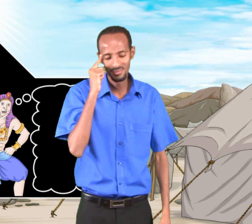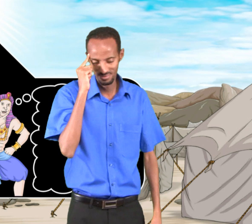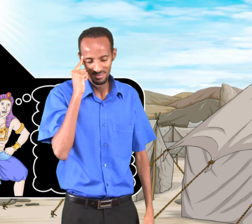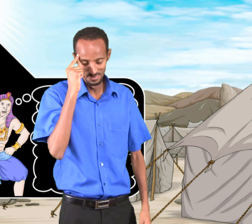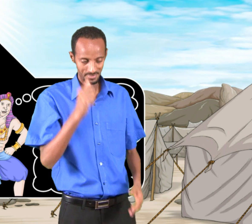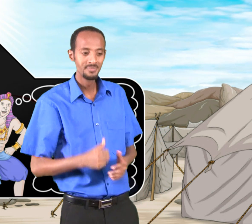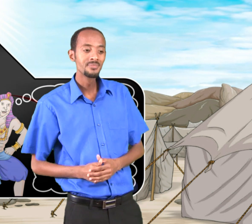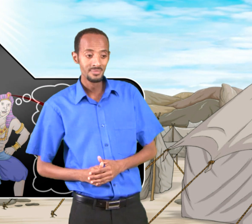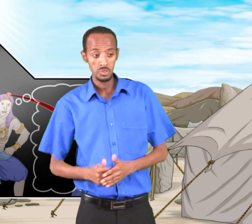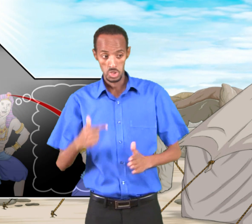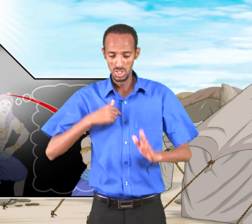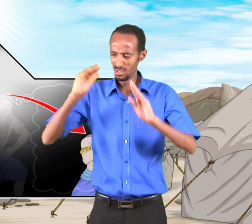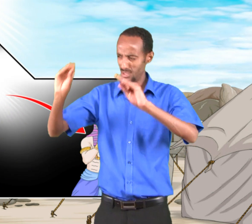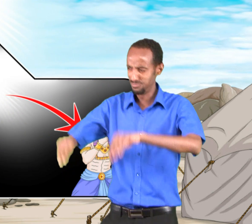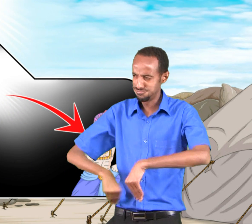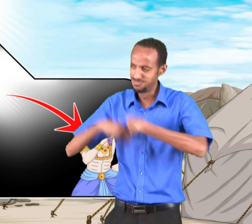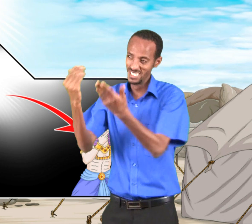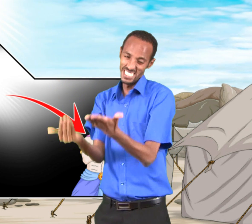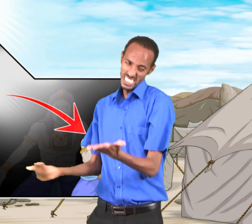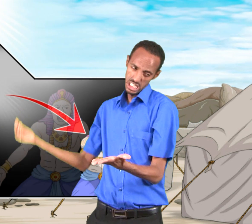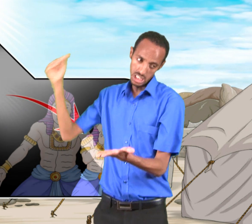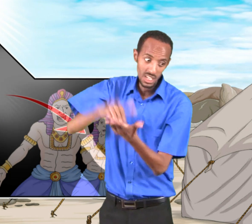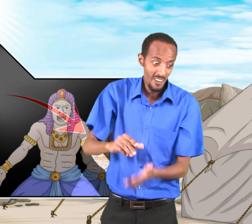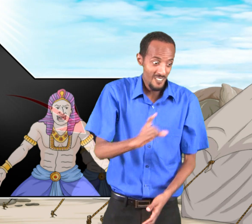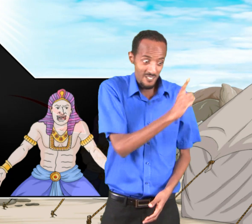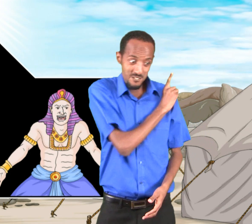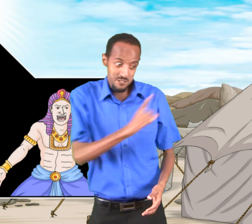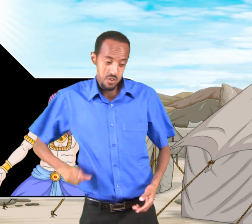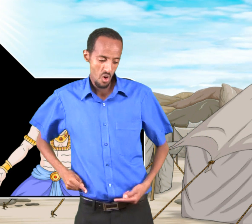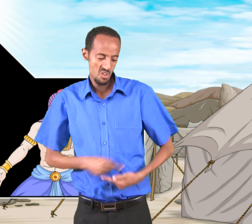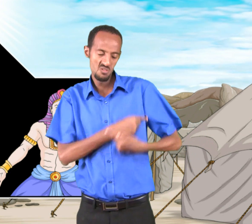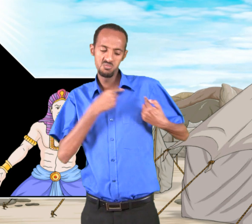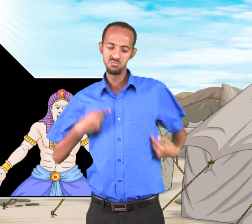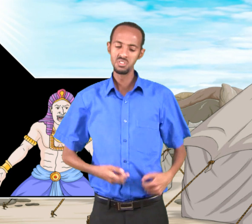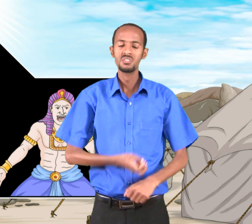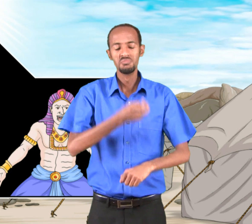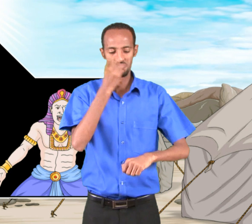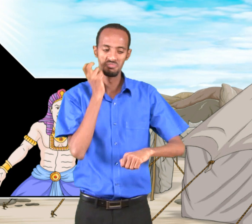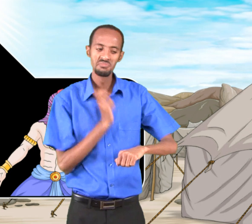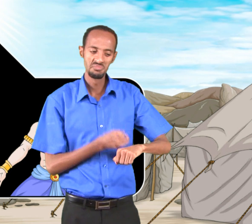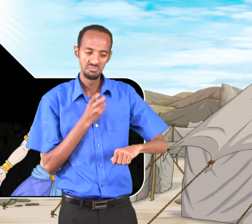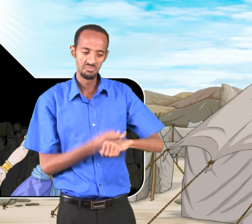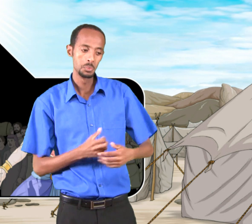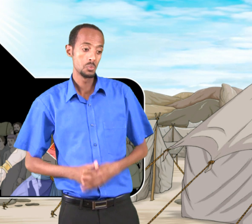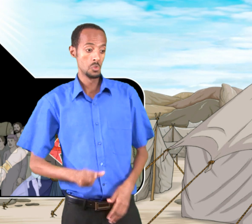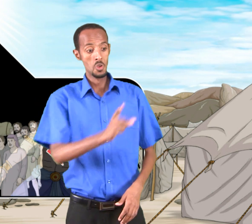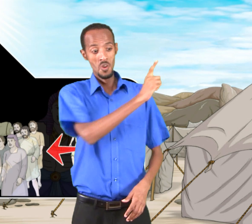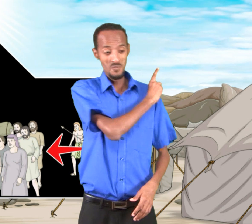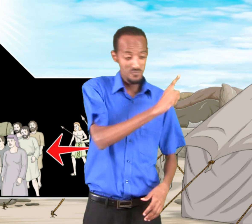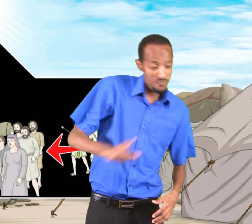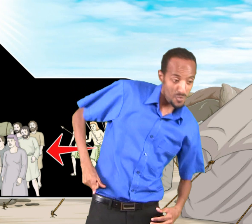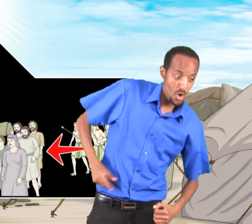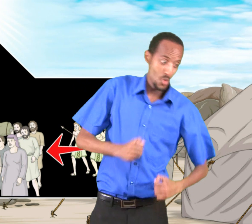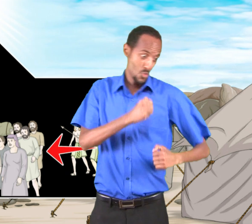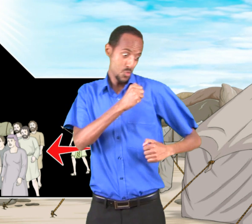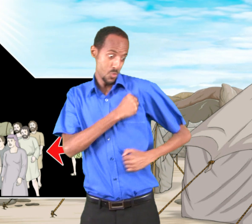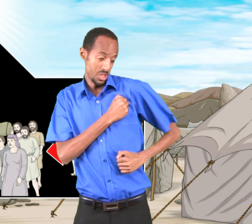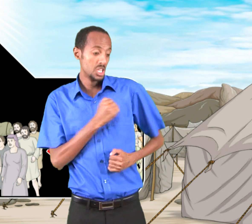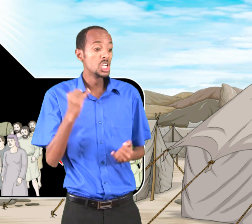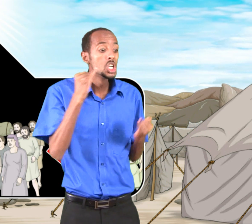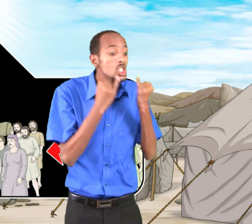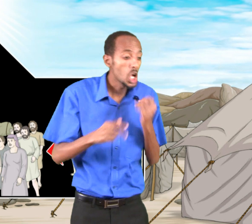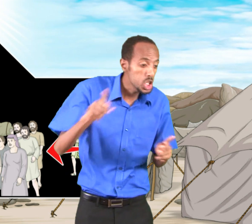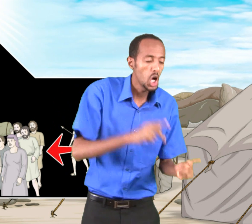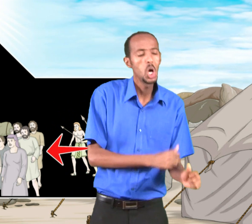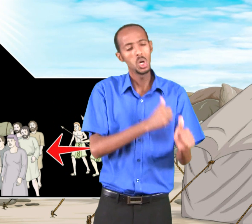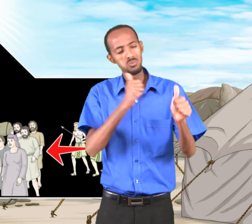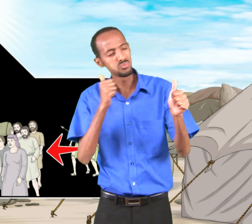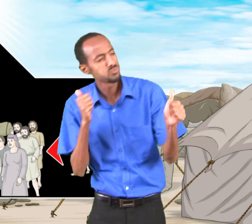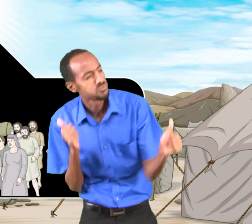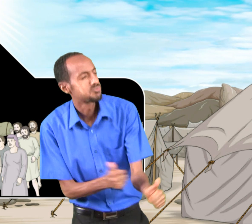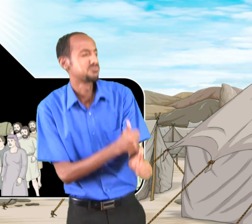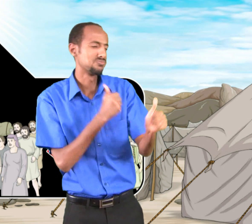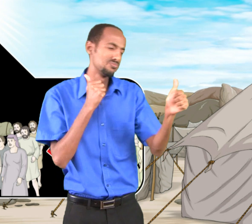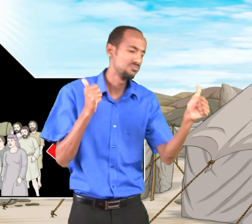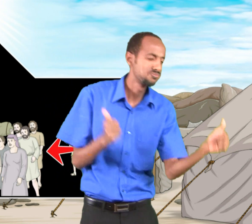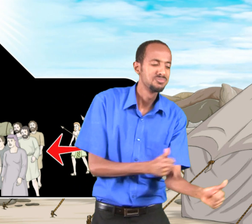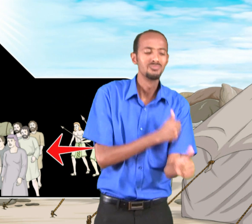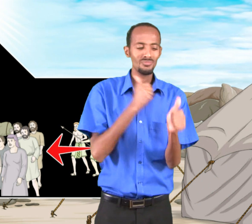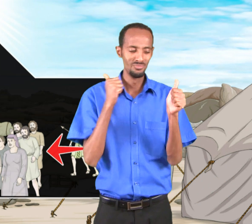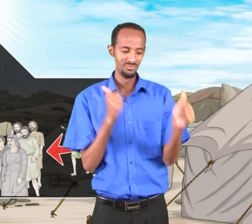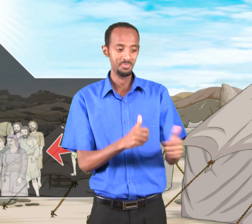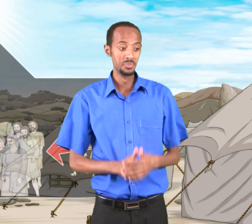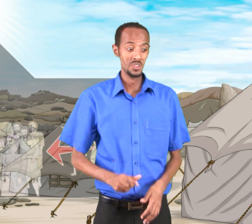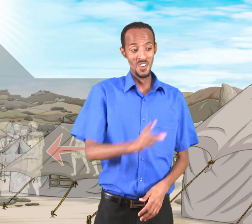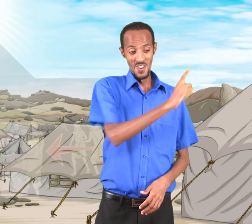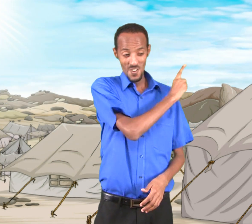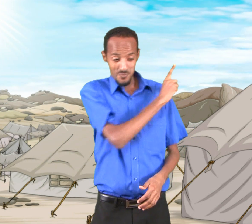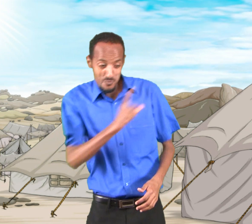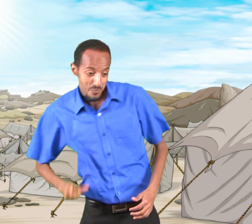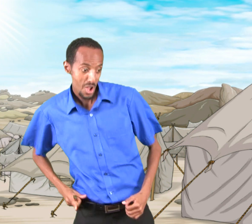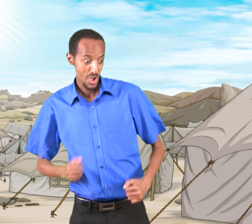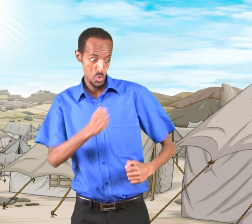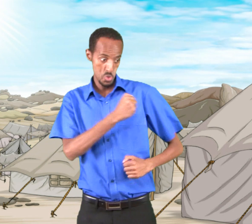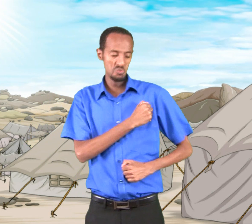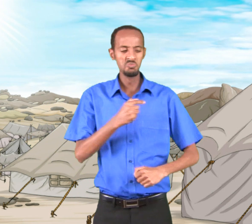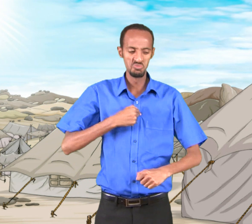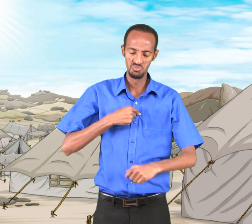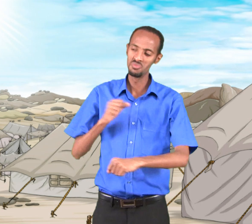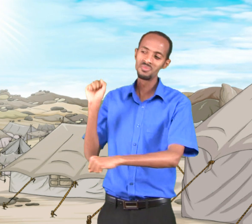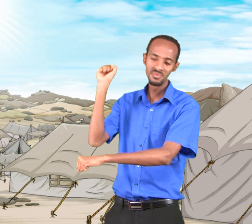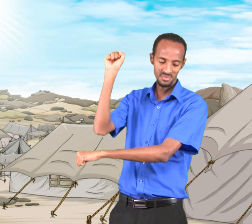And I will harden Pharaoh’s heart so that he will pursue them.